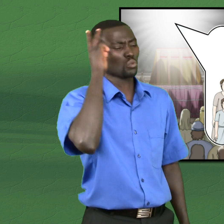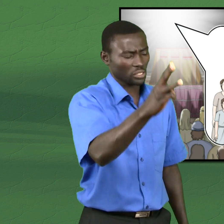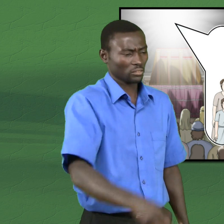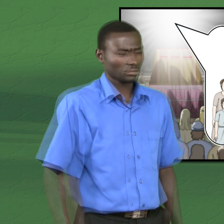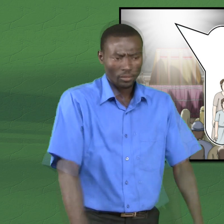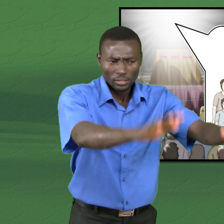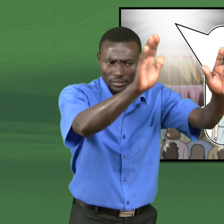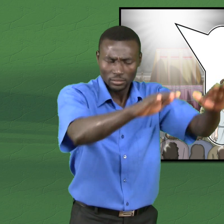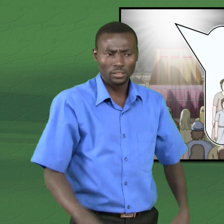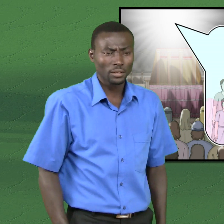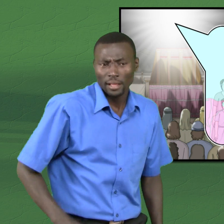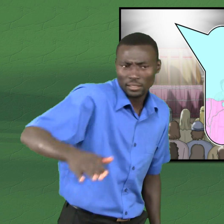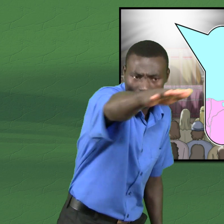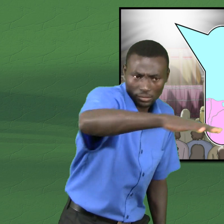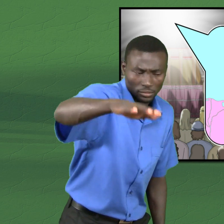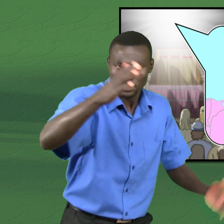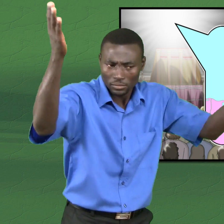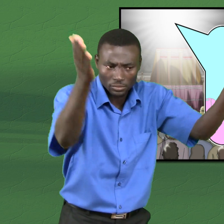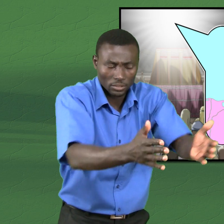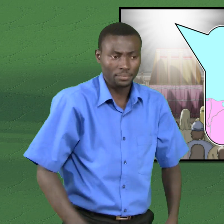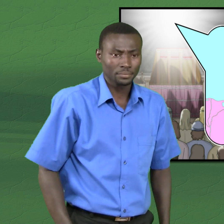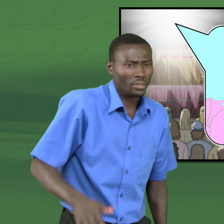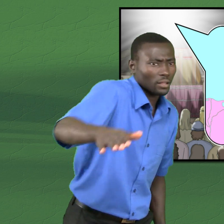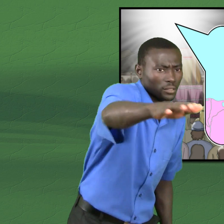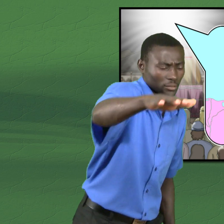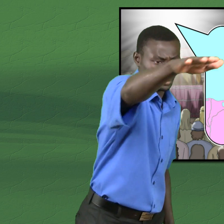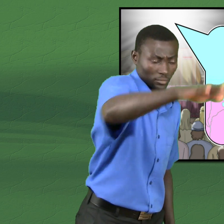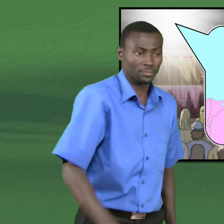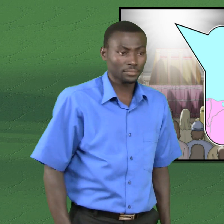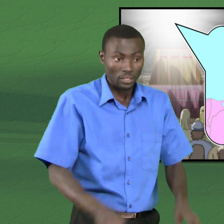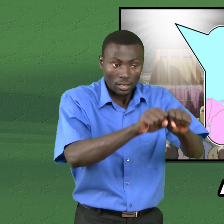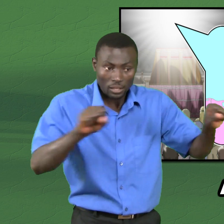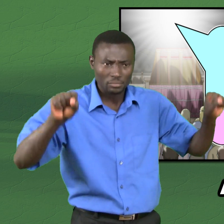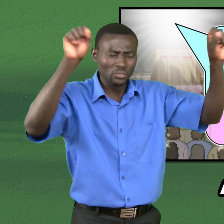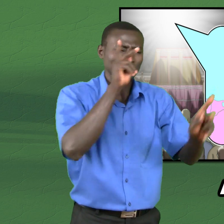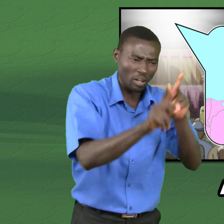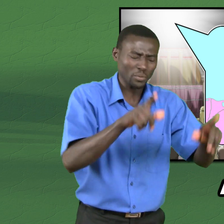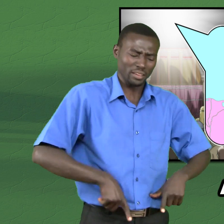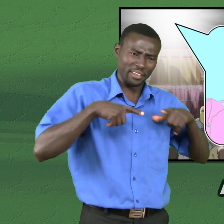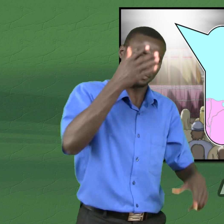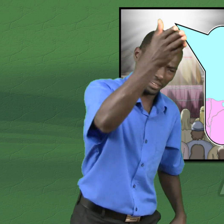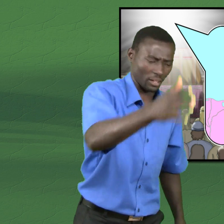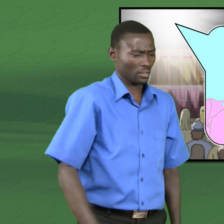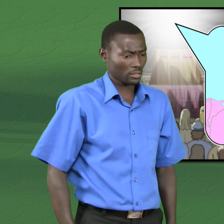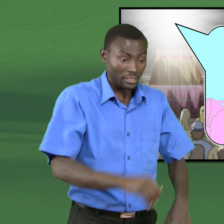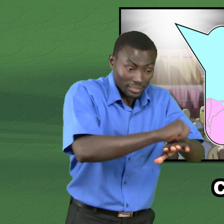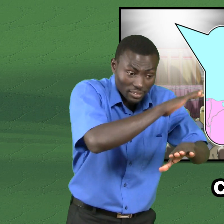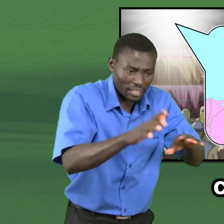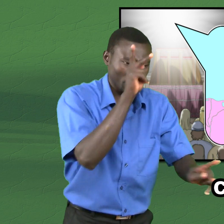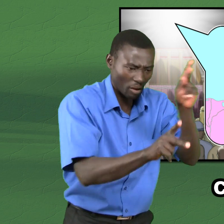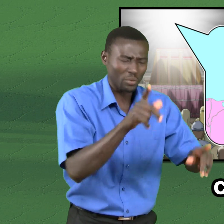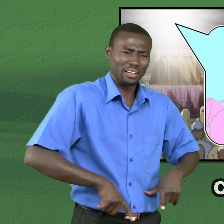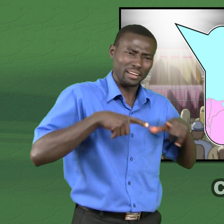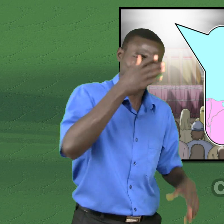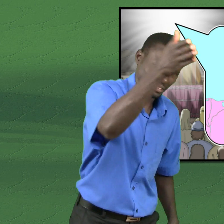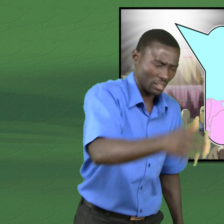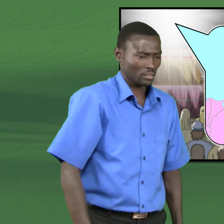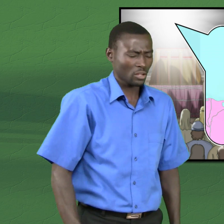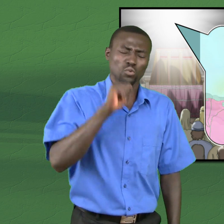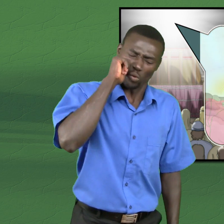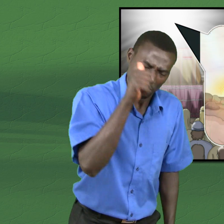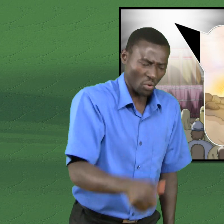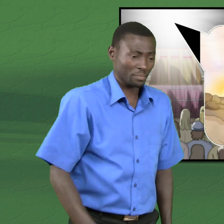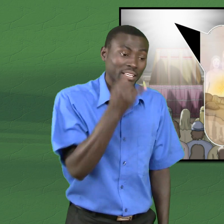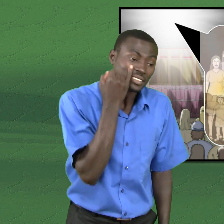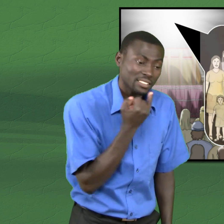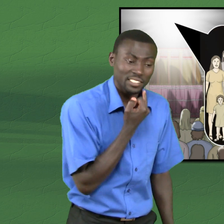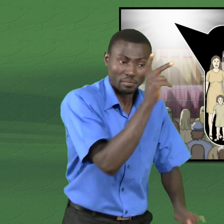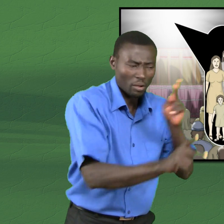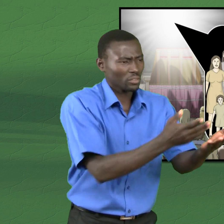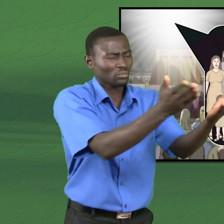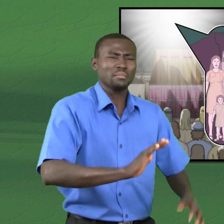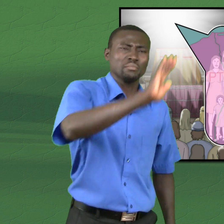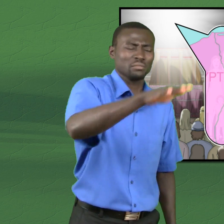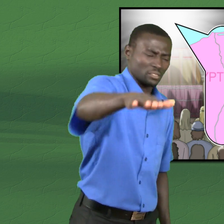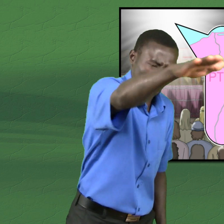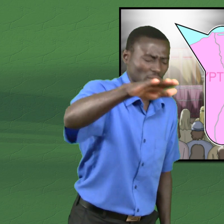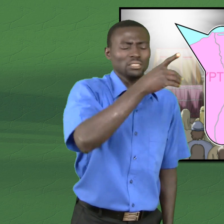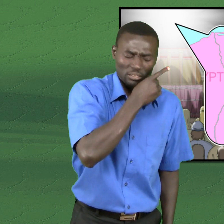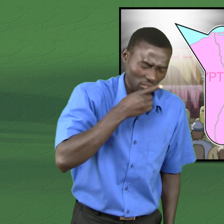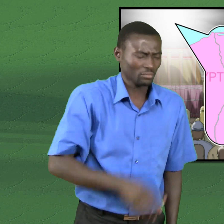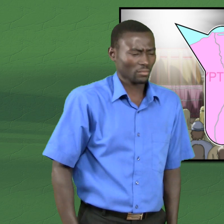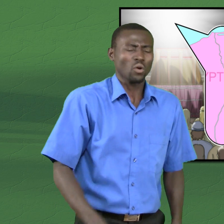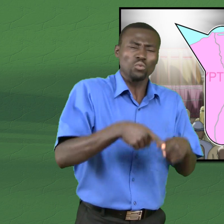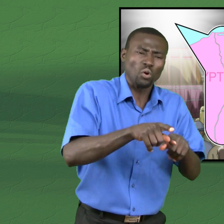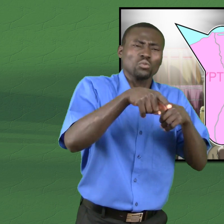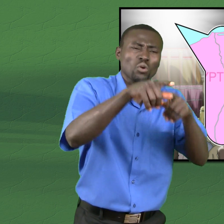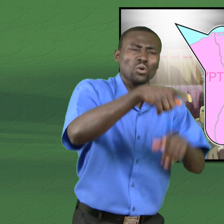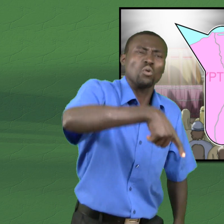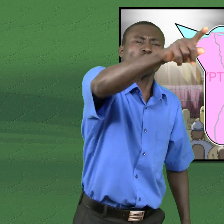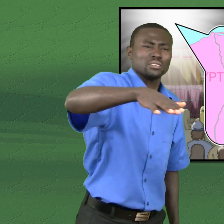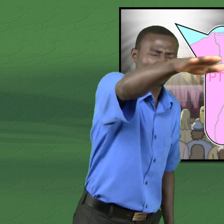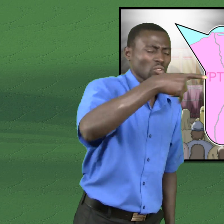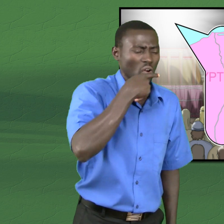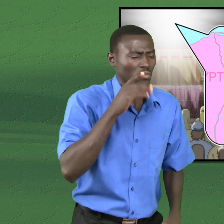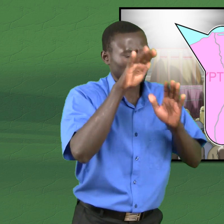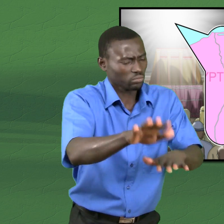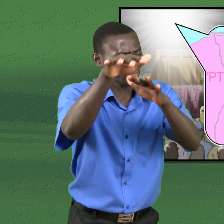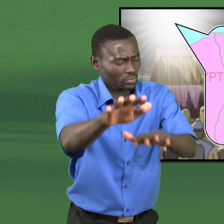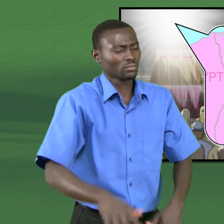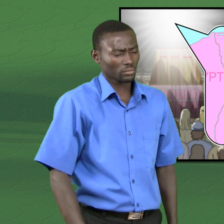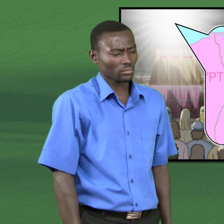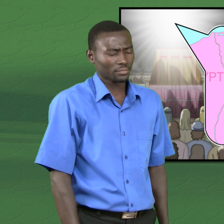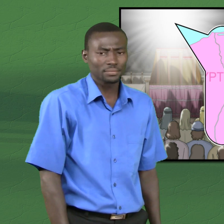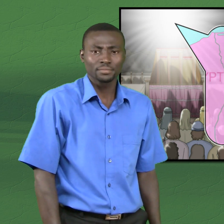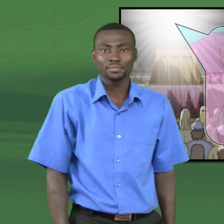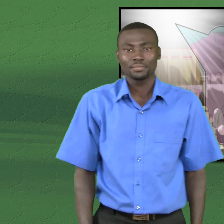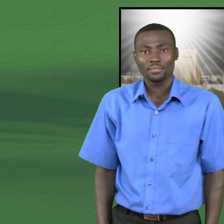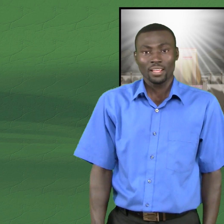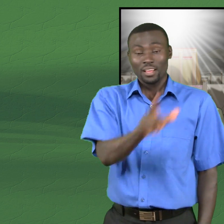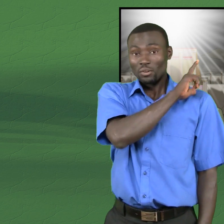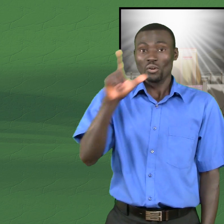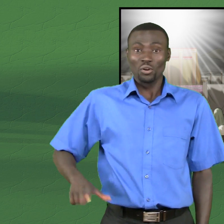Now since the Amalekites and Canaanites are living in the valleys, turn back tomorrow and head for the wilderness along the route to the Red Sea.”